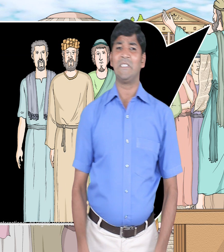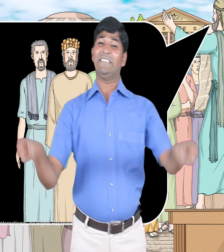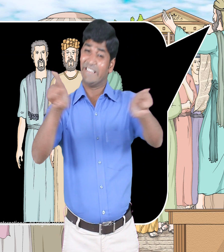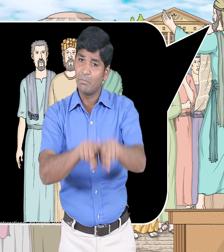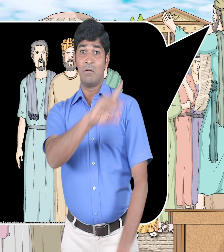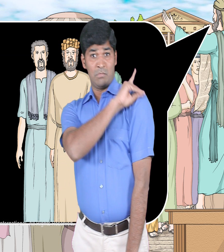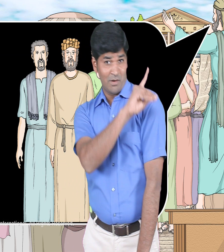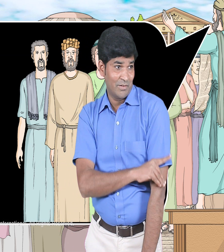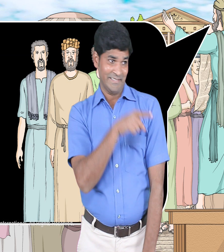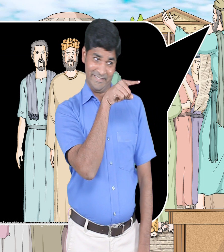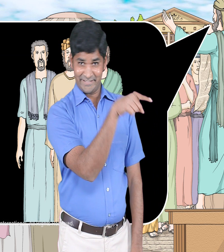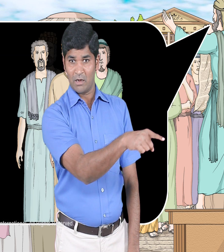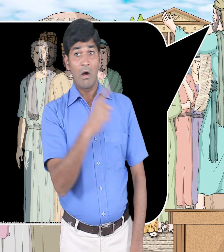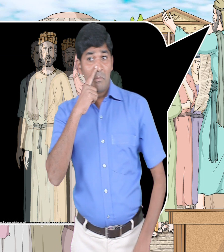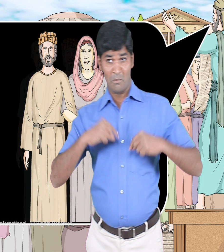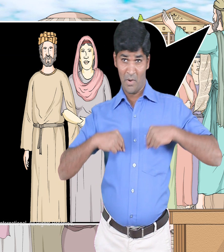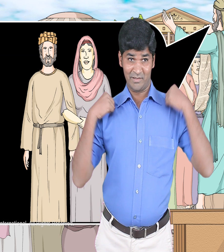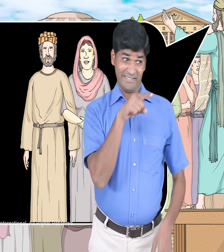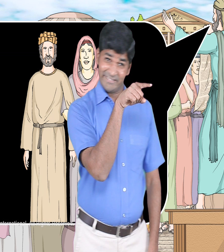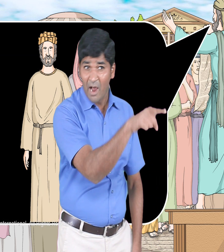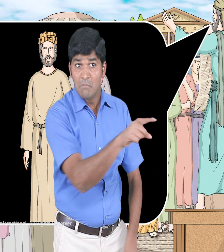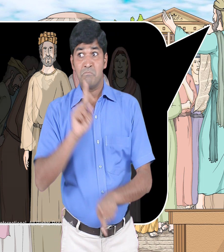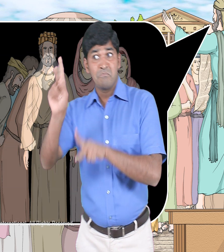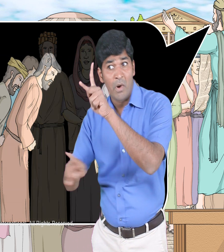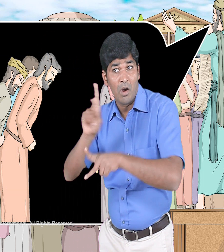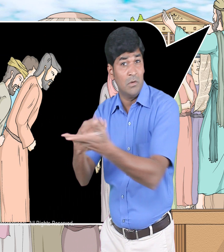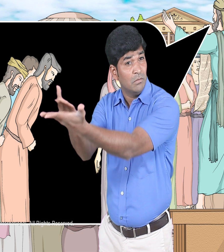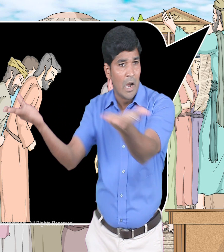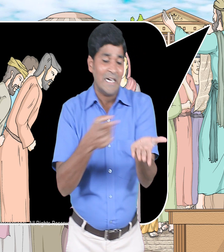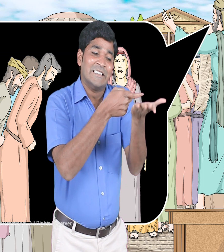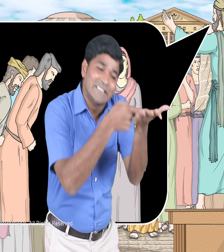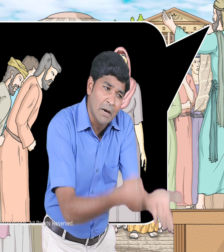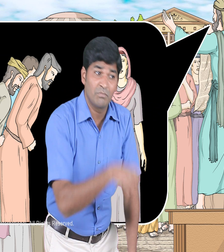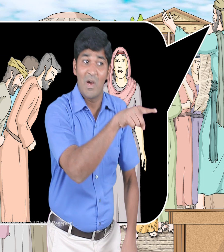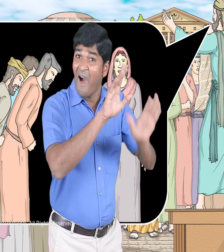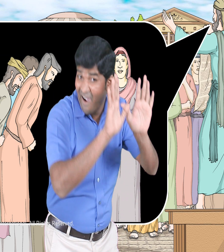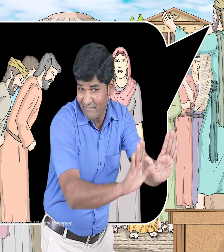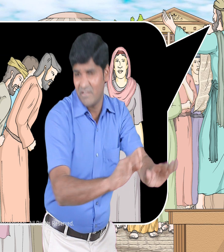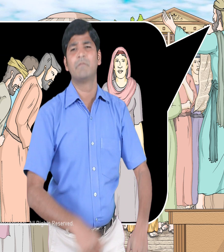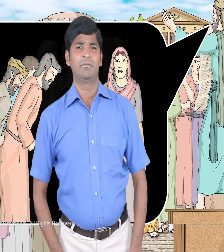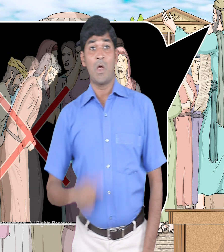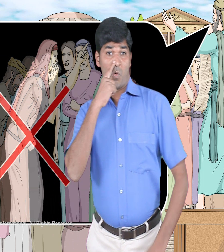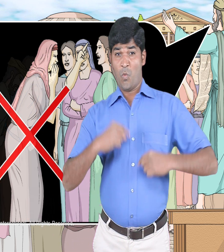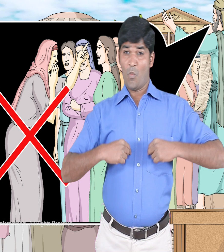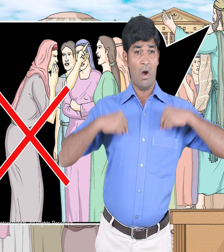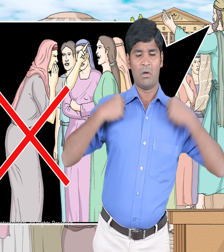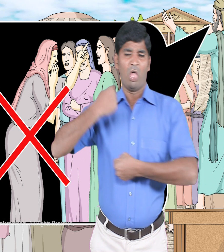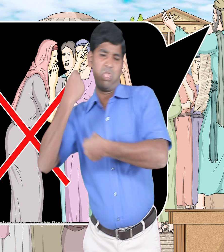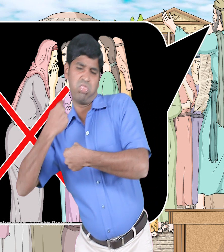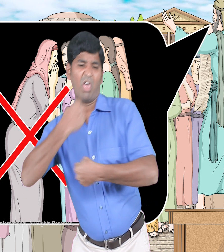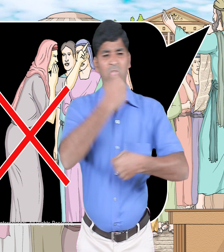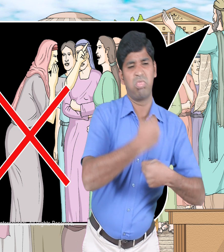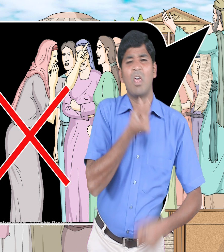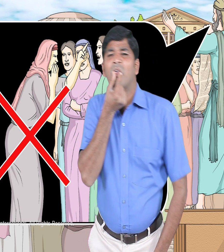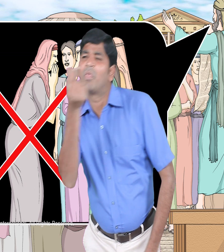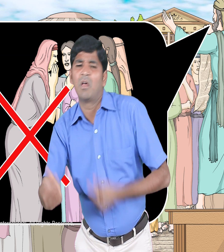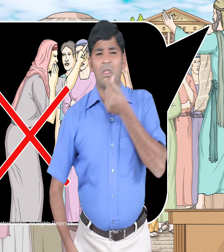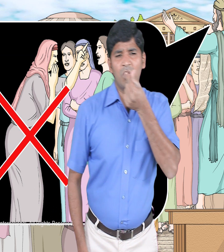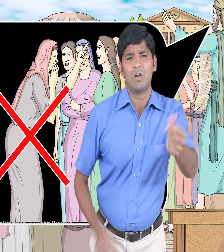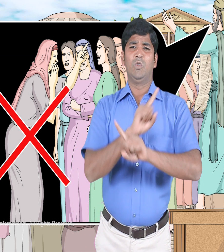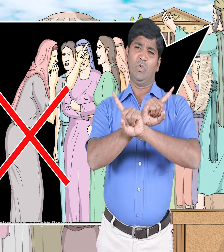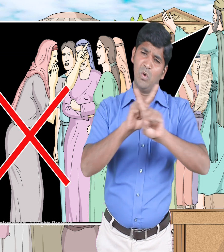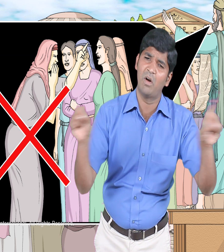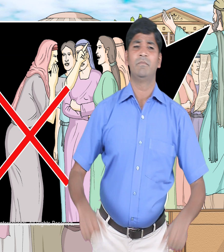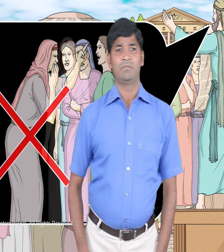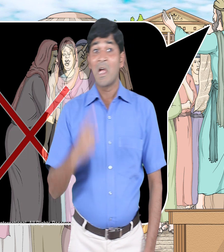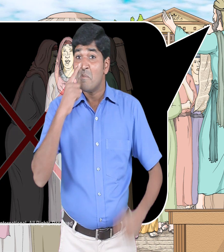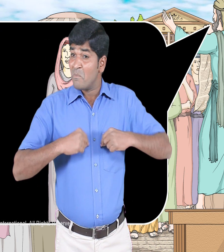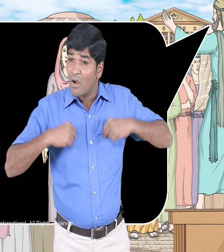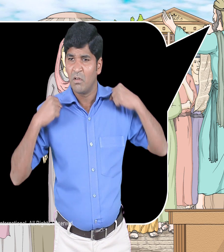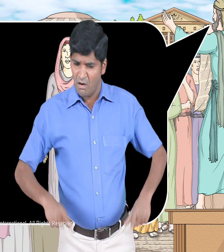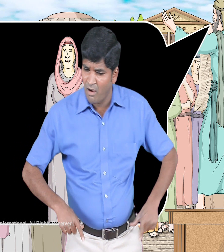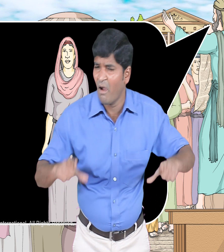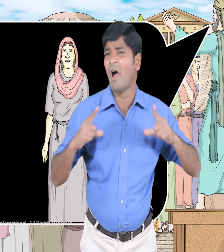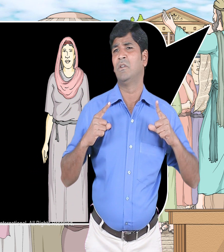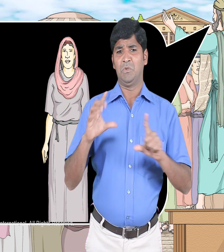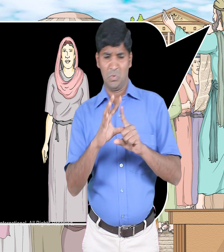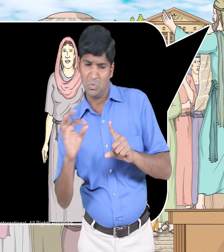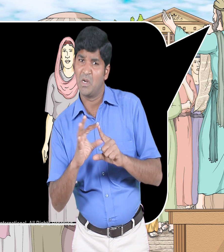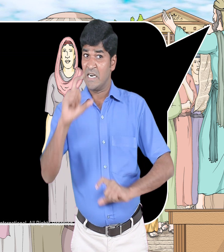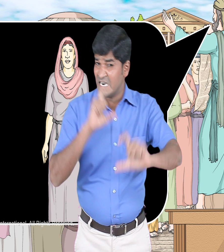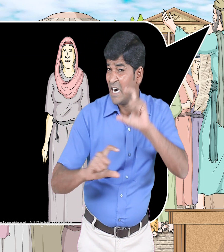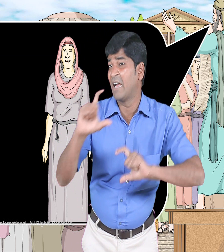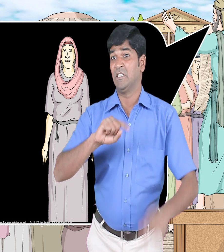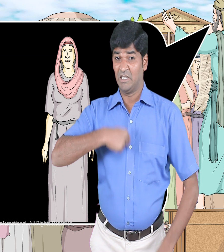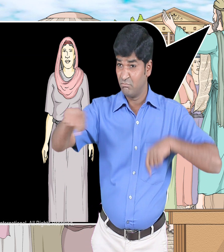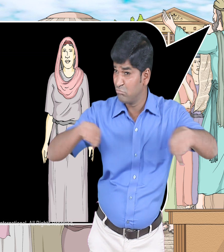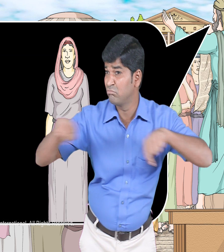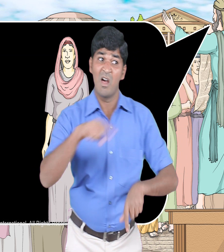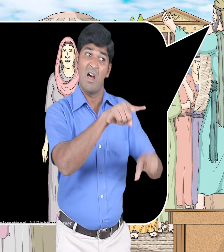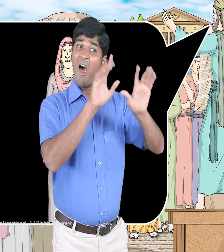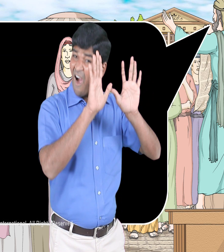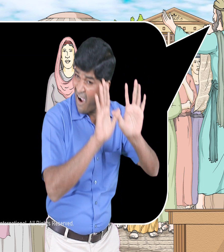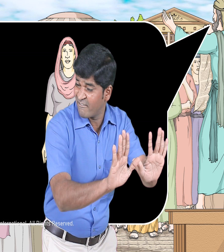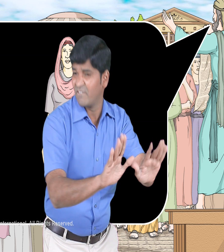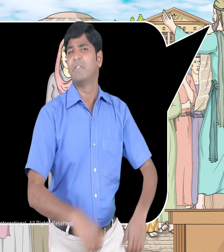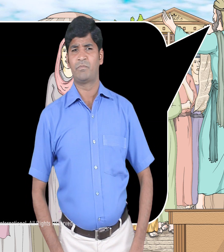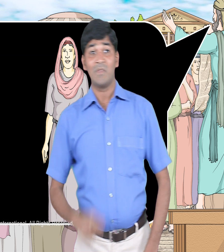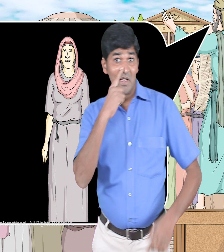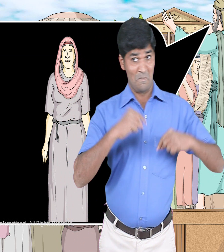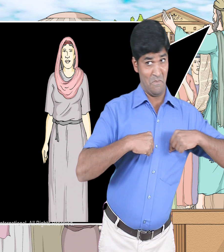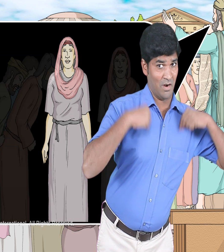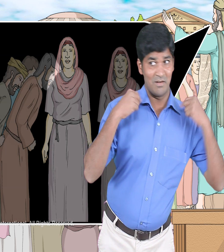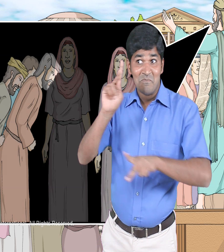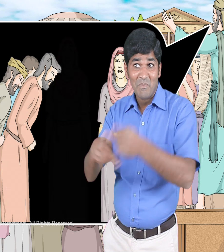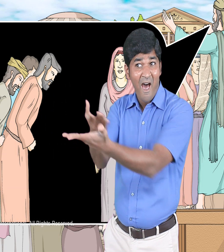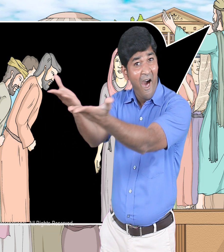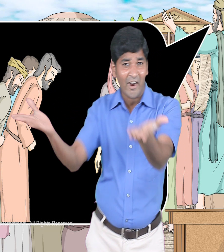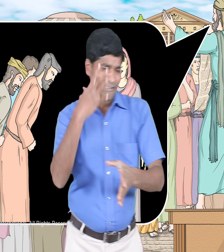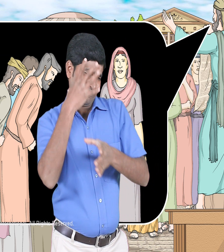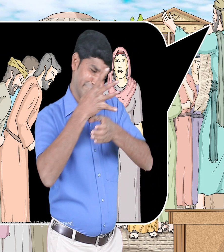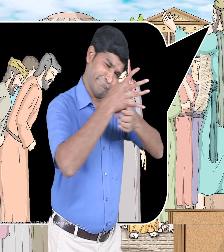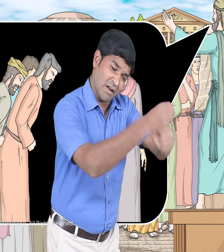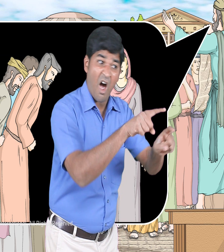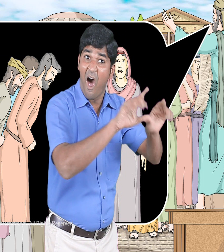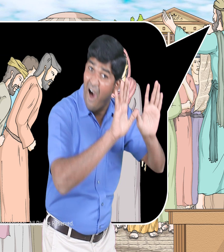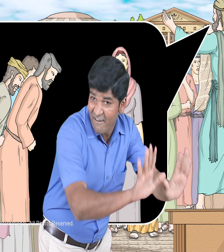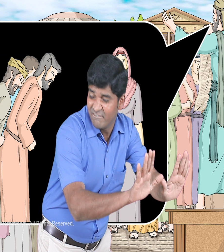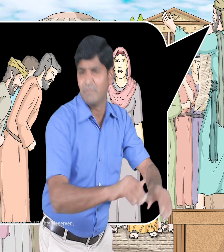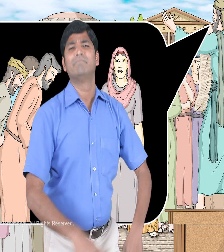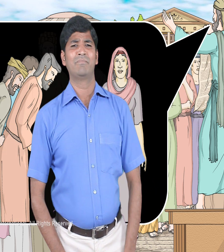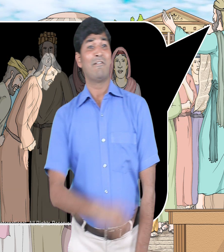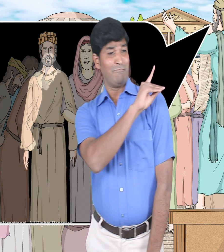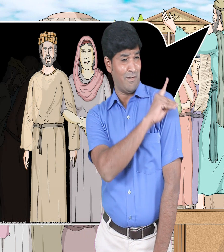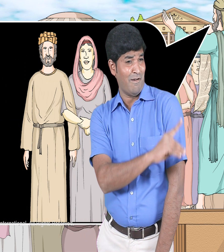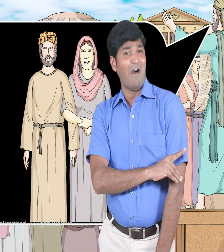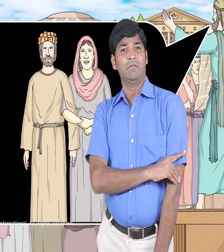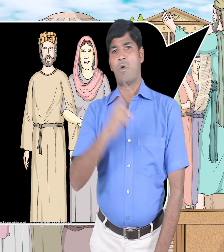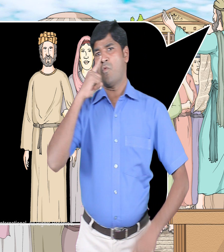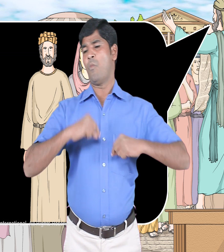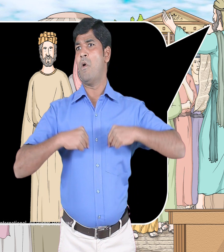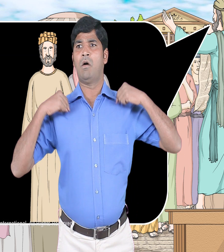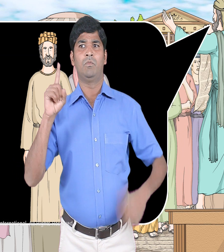In the same way, the women must be dignified, not slanderers, but temperate and faithful in all things.